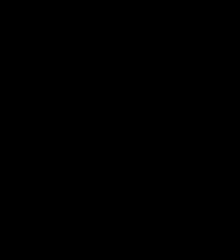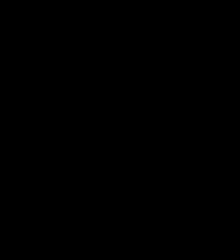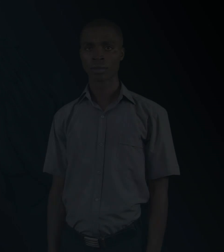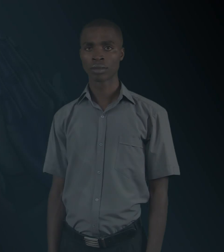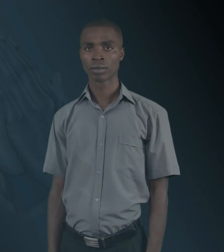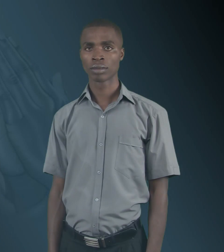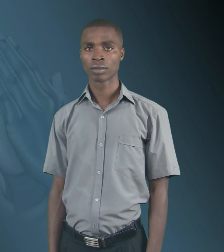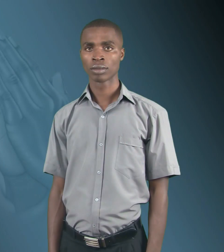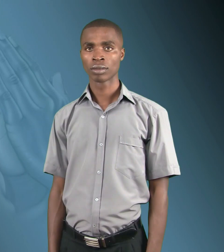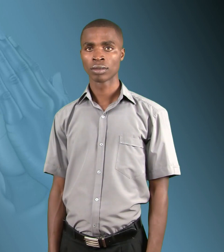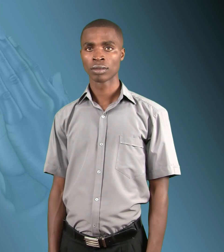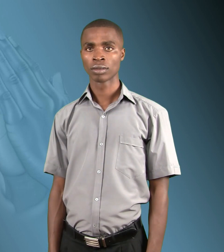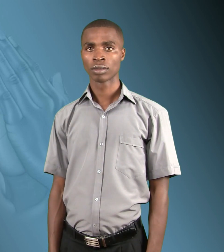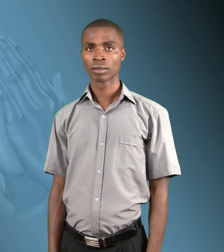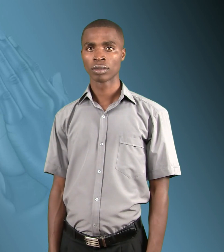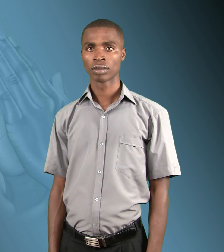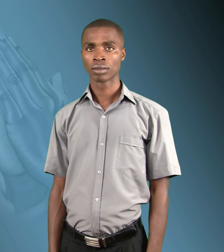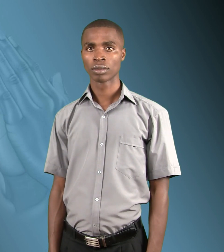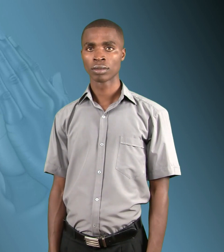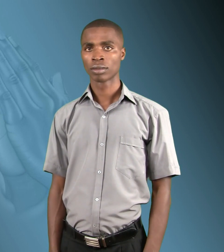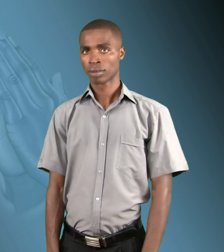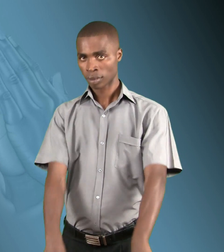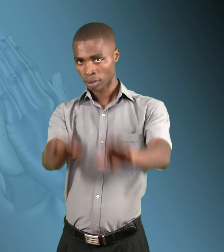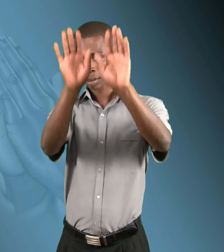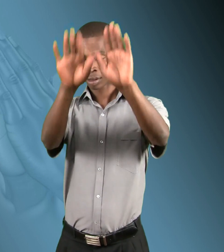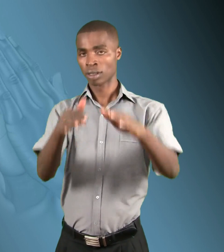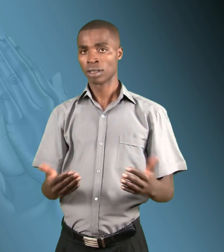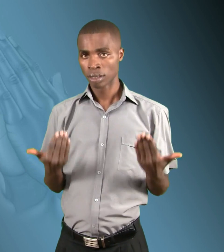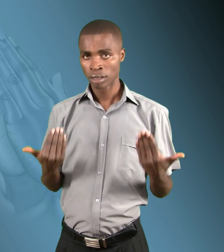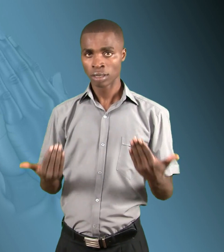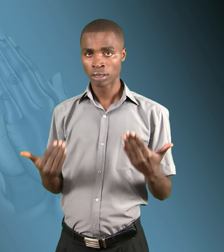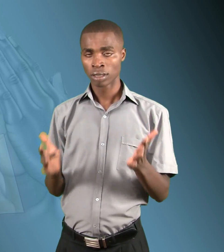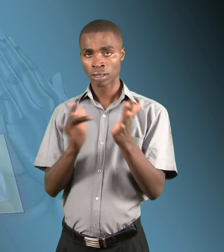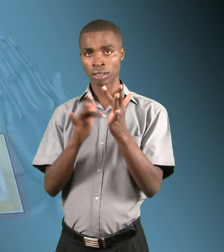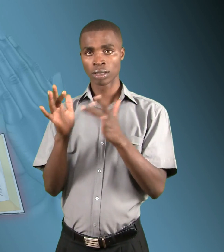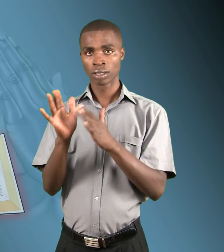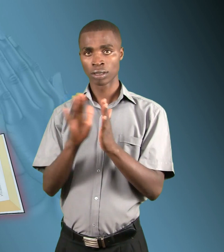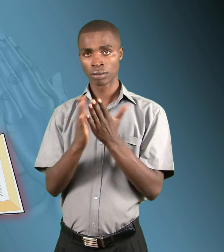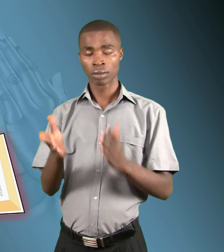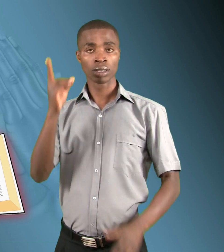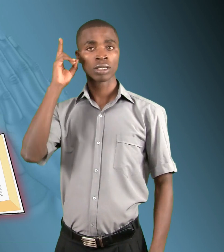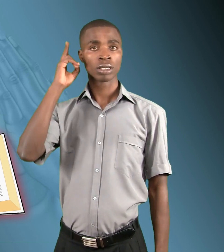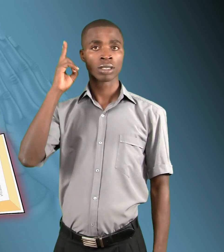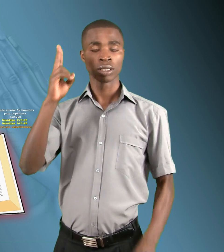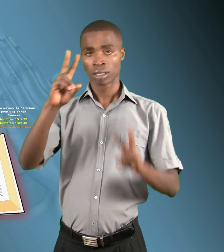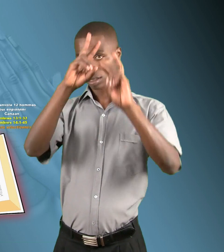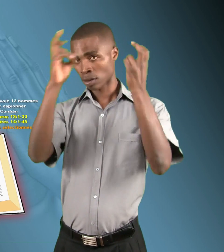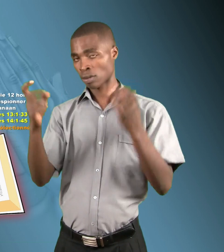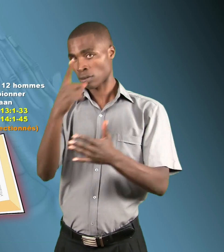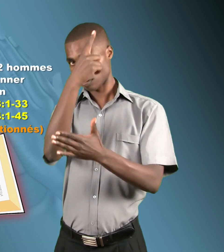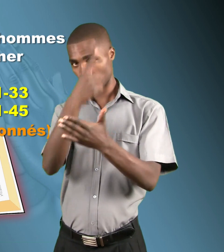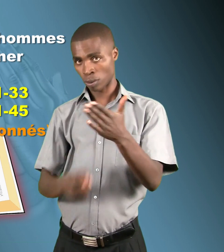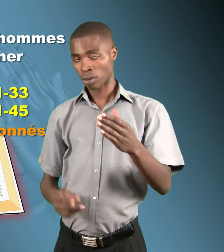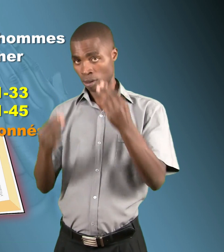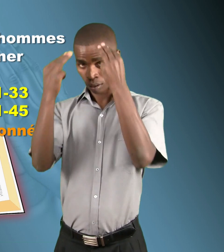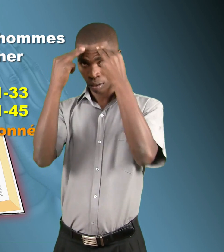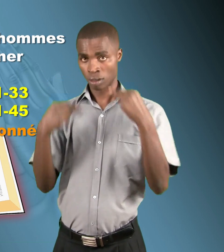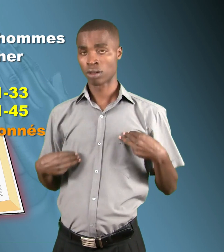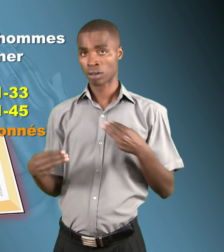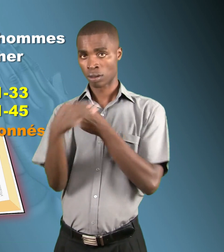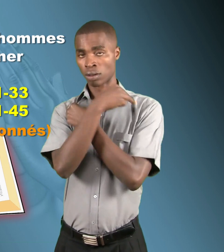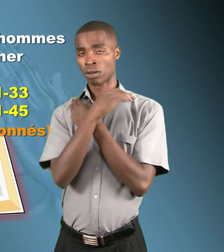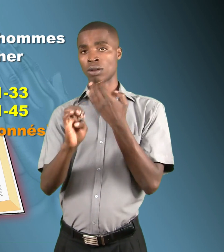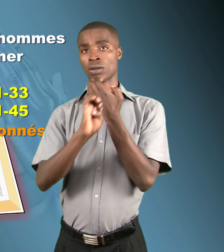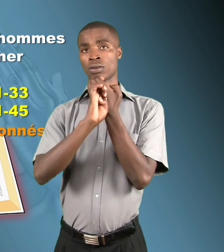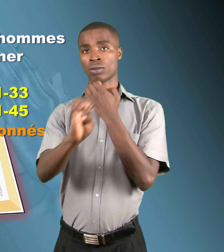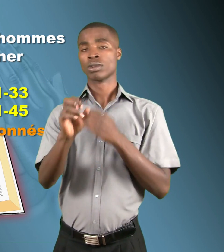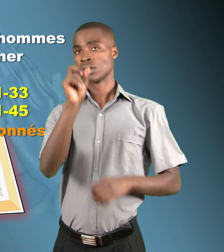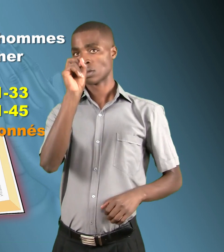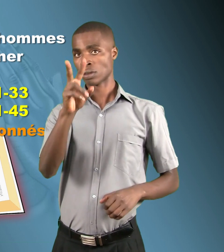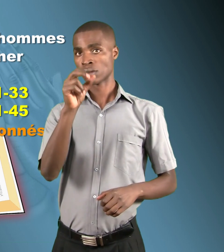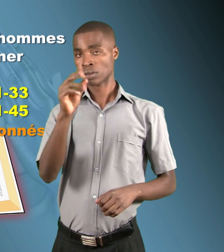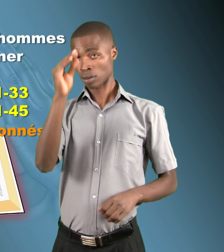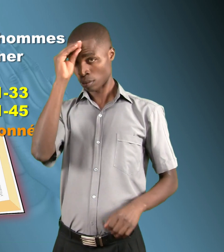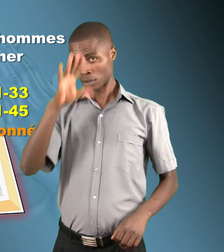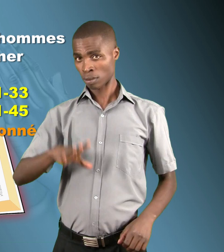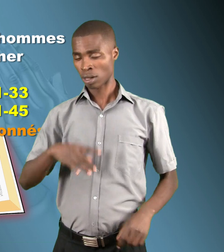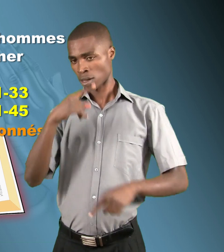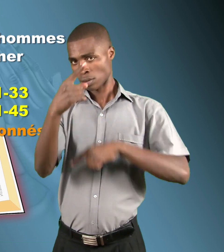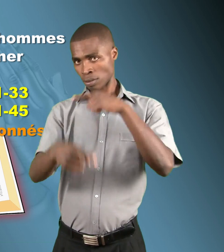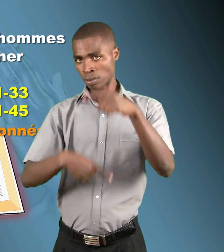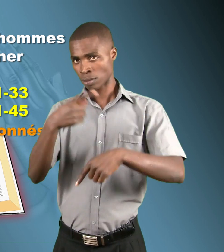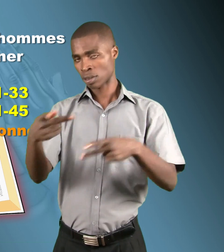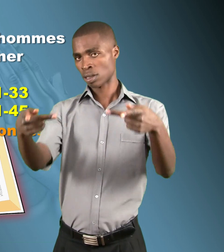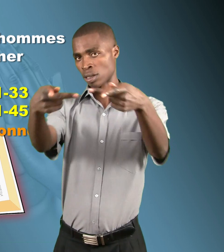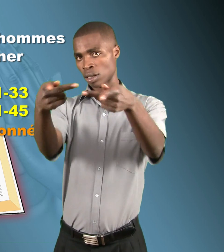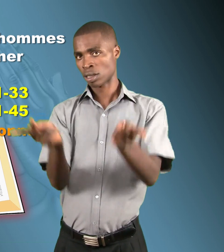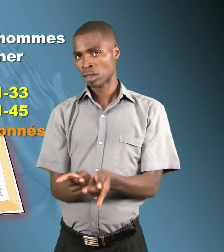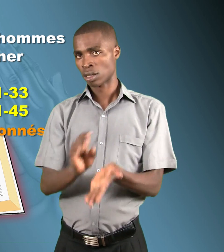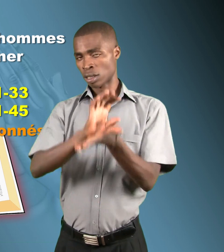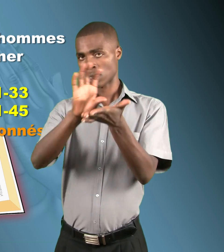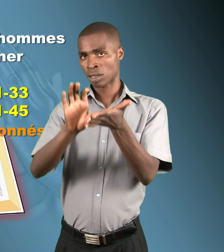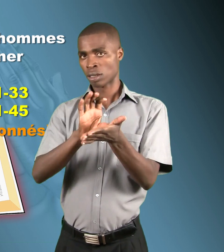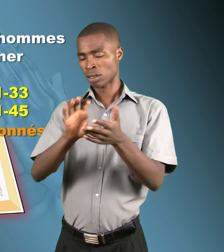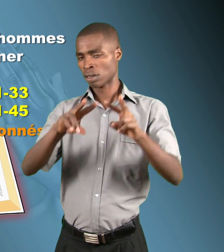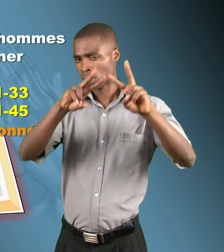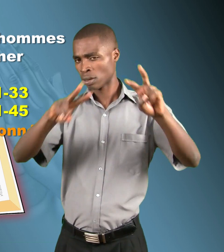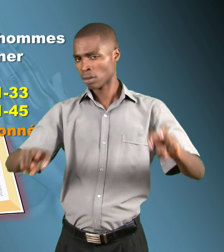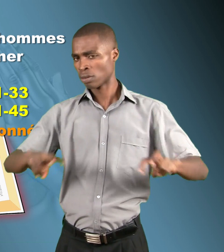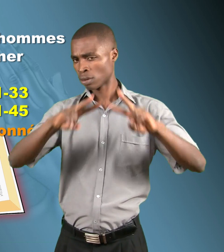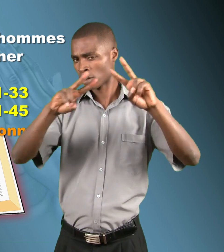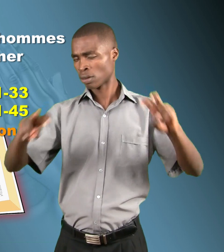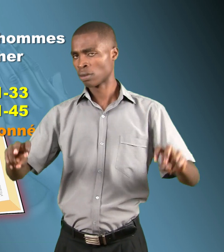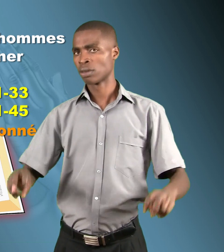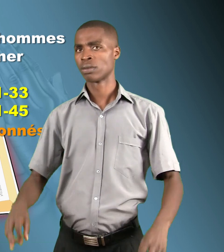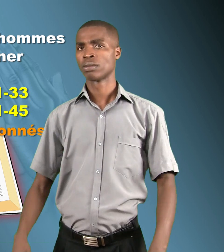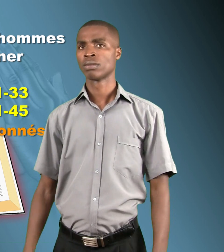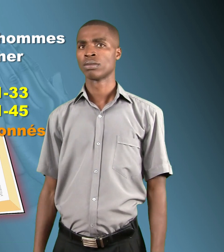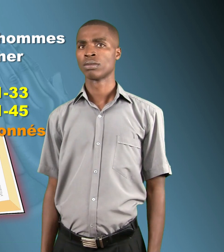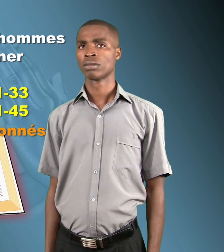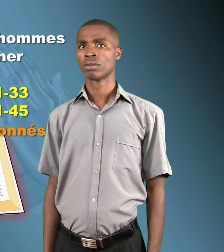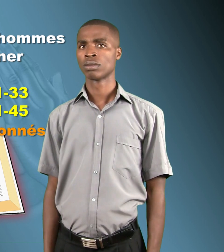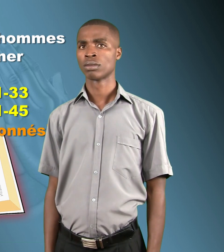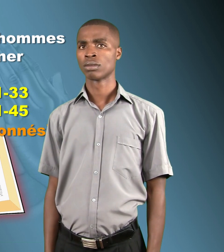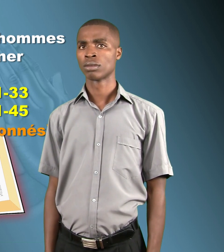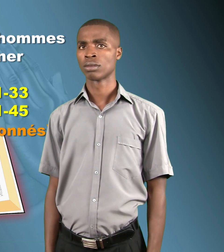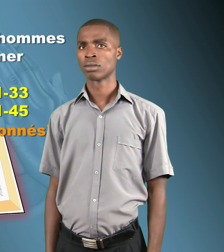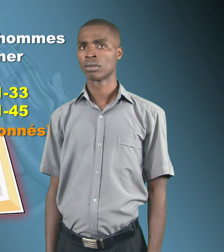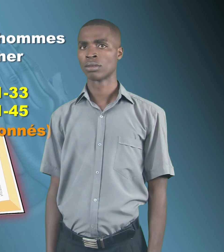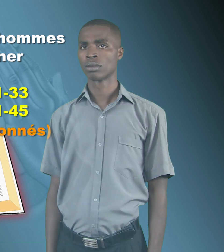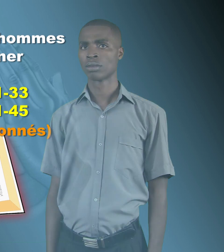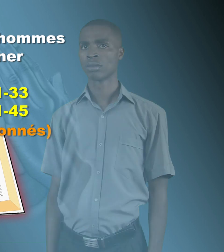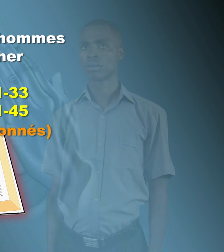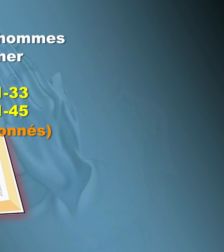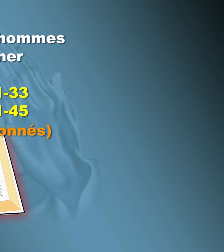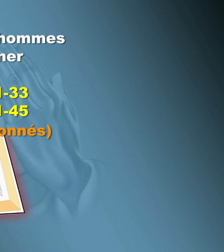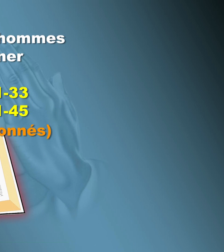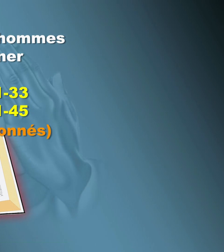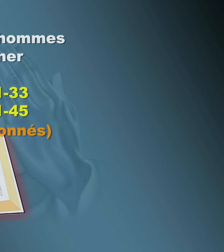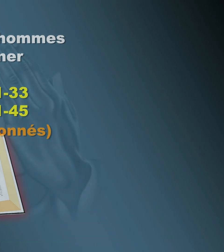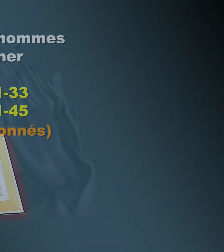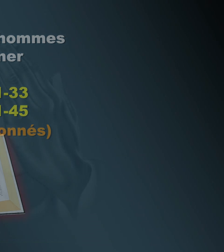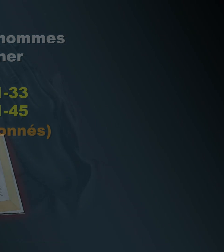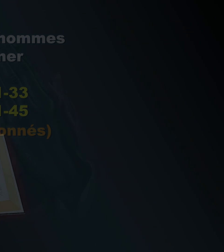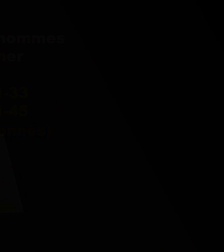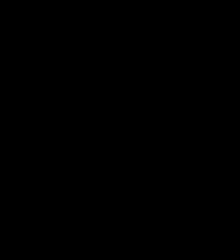Moses sends twelve men to spy Canaan